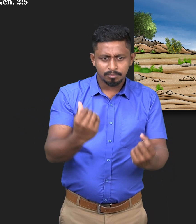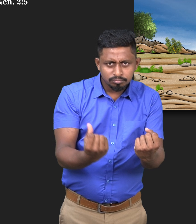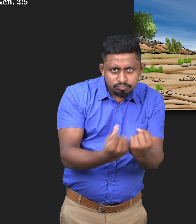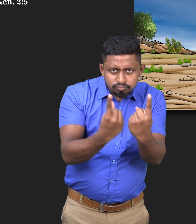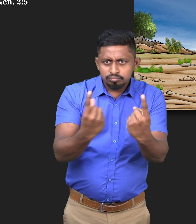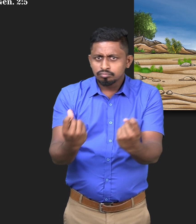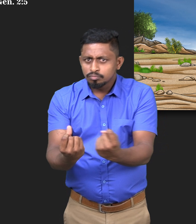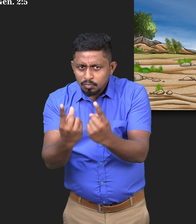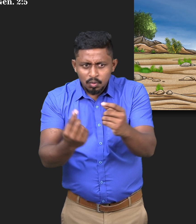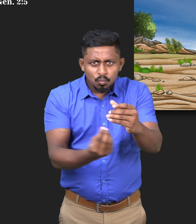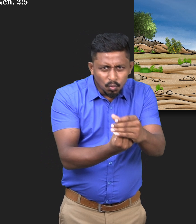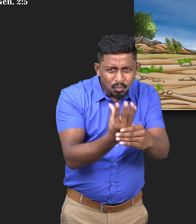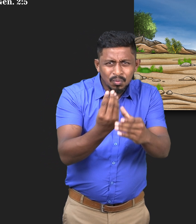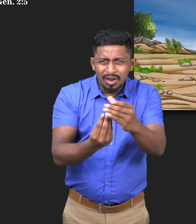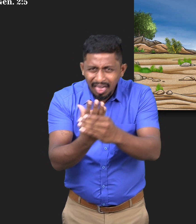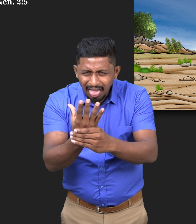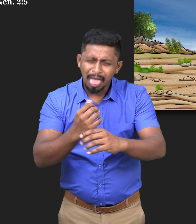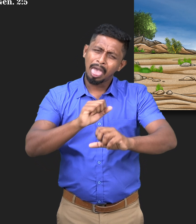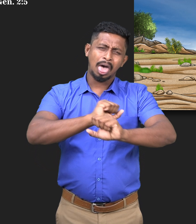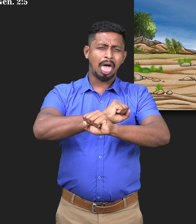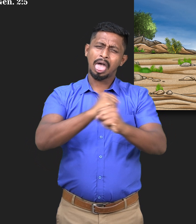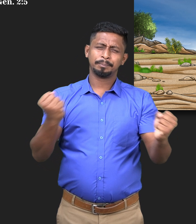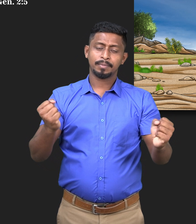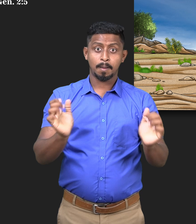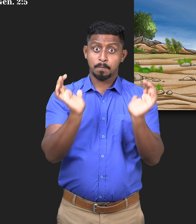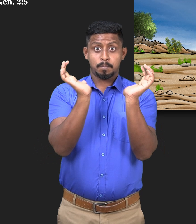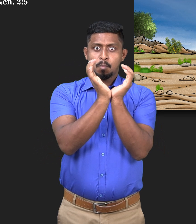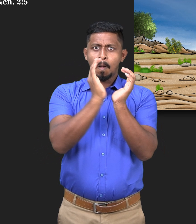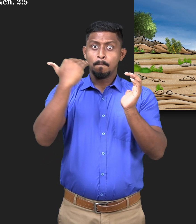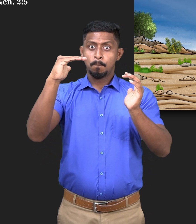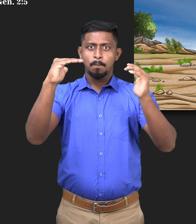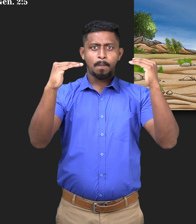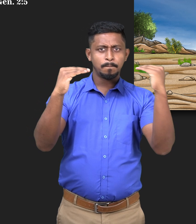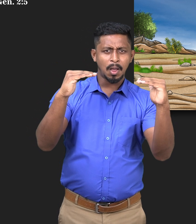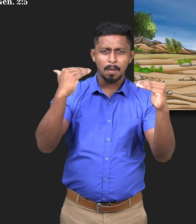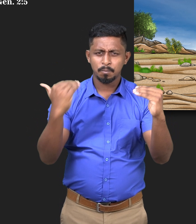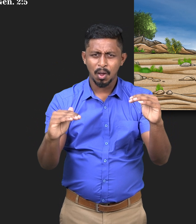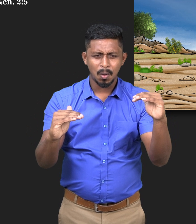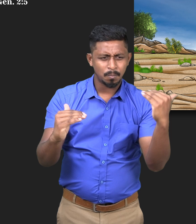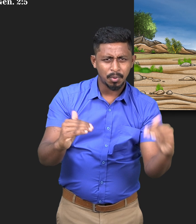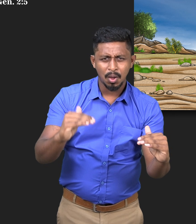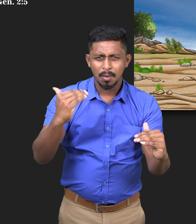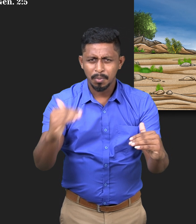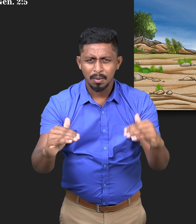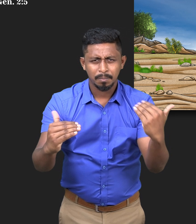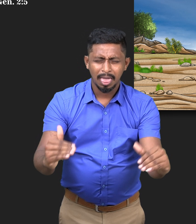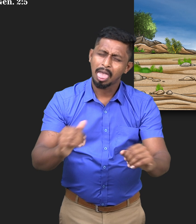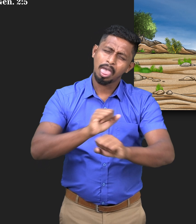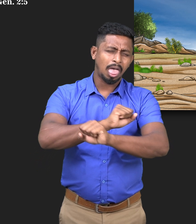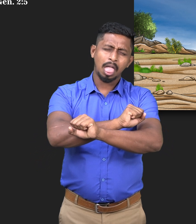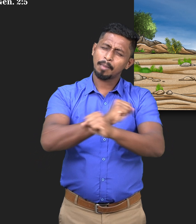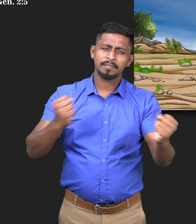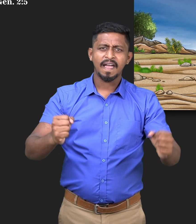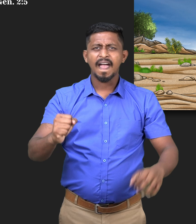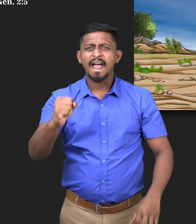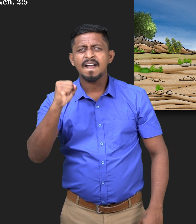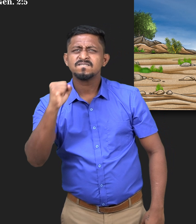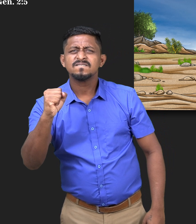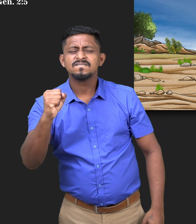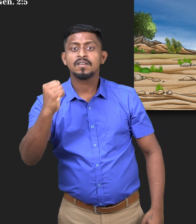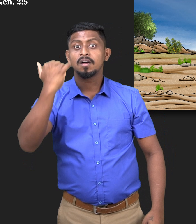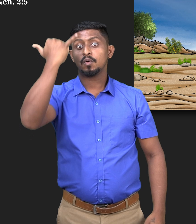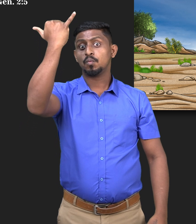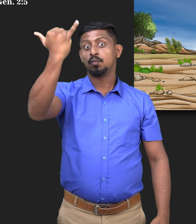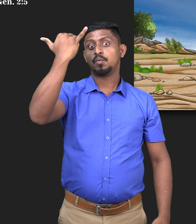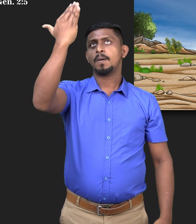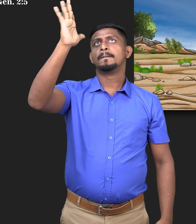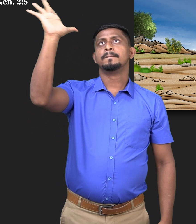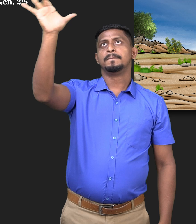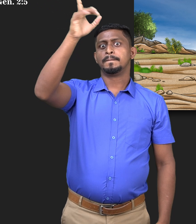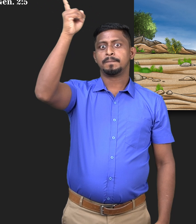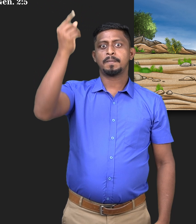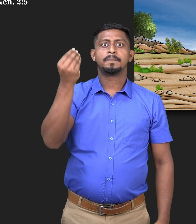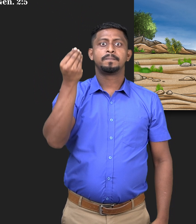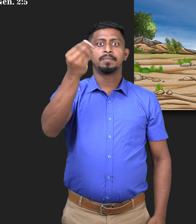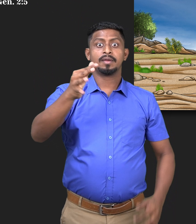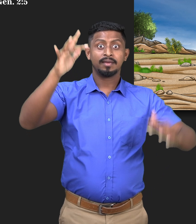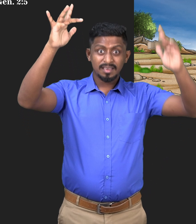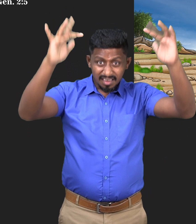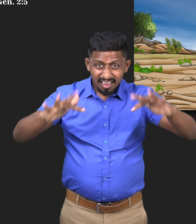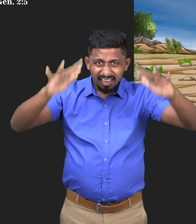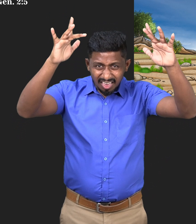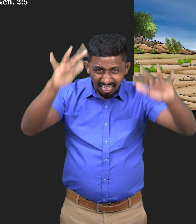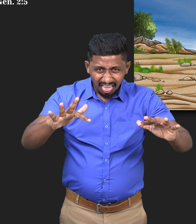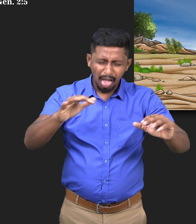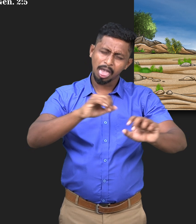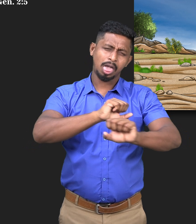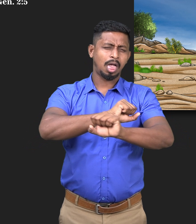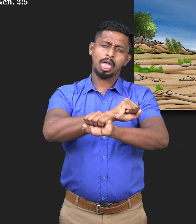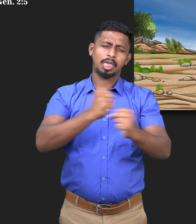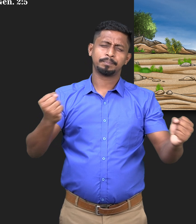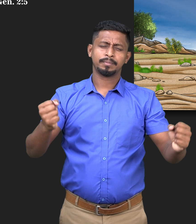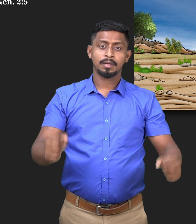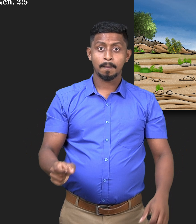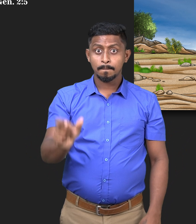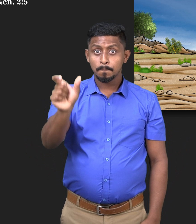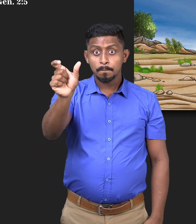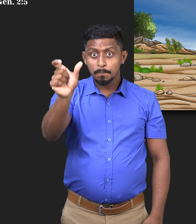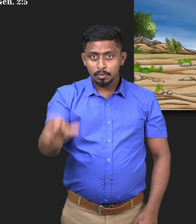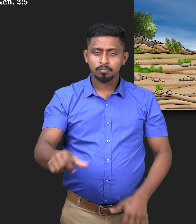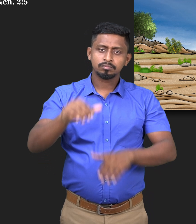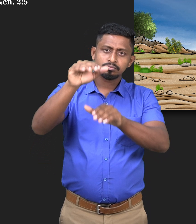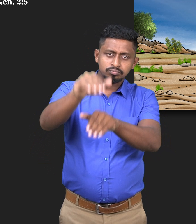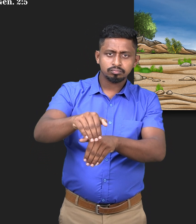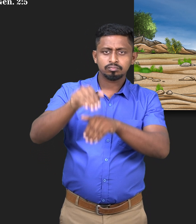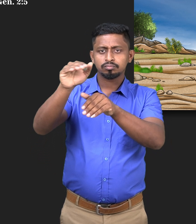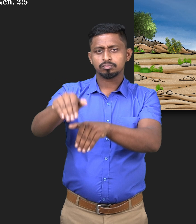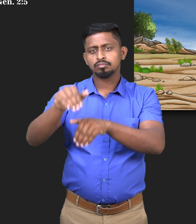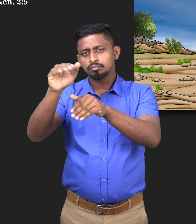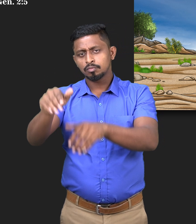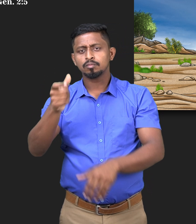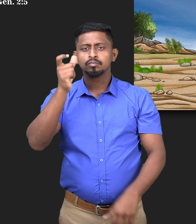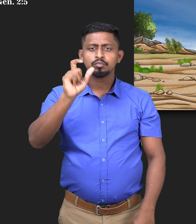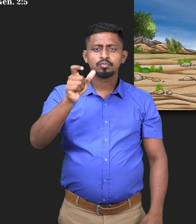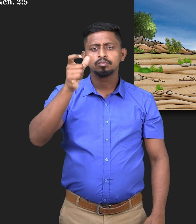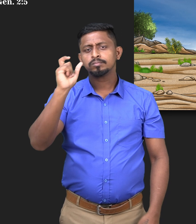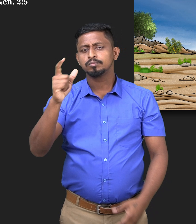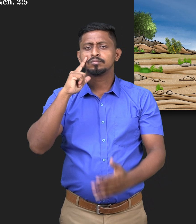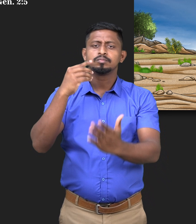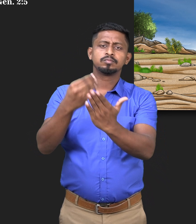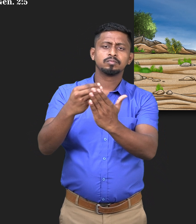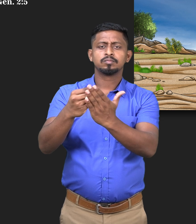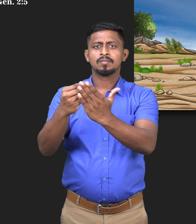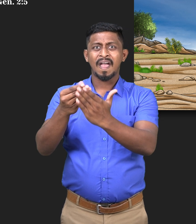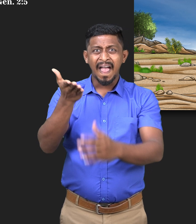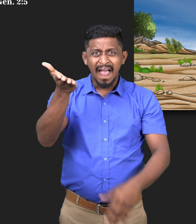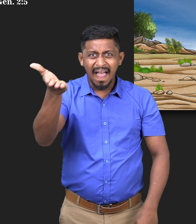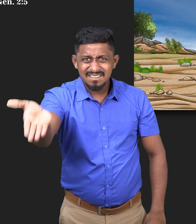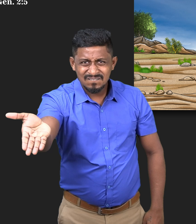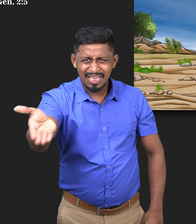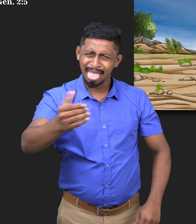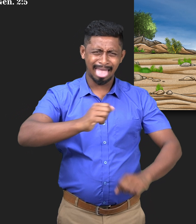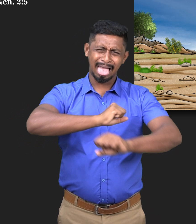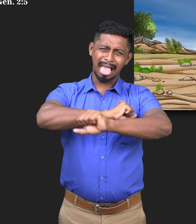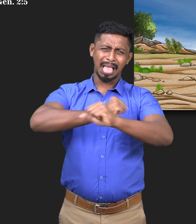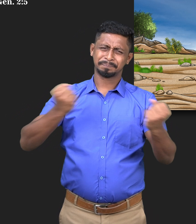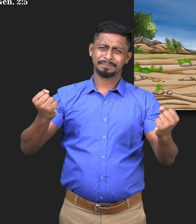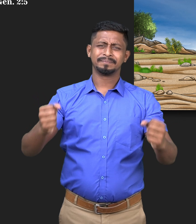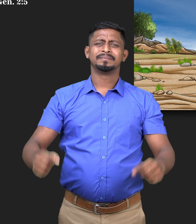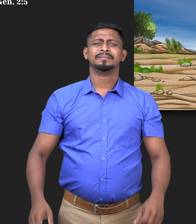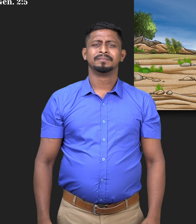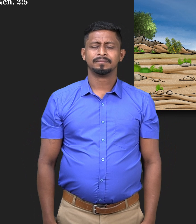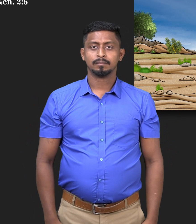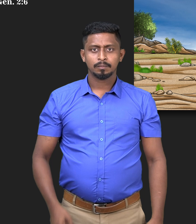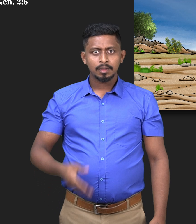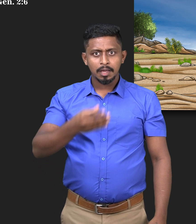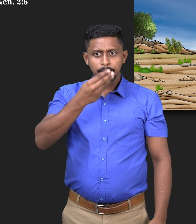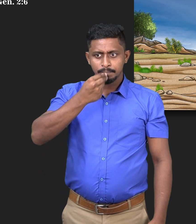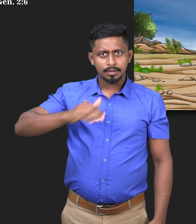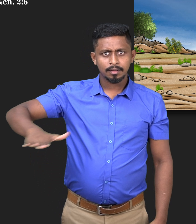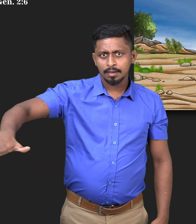for the LORD God had not yet sent rain upon the earth, and there was no man to cultivate the ground.